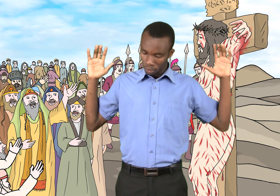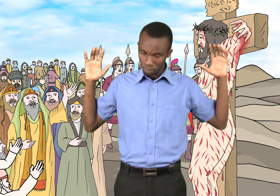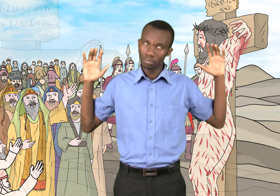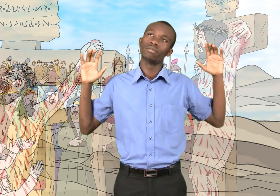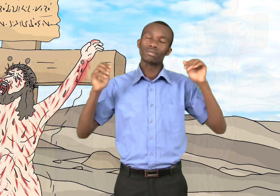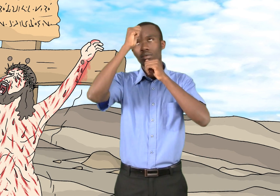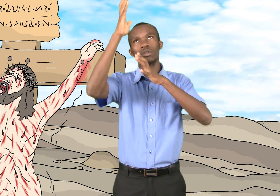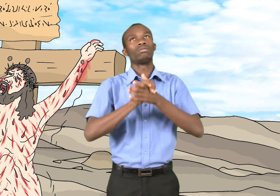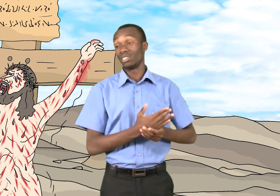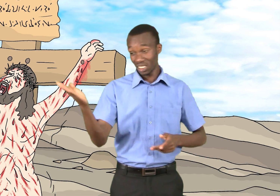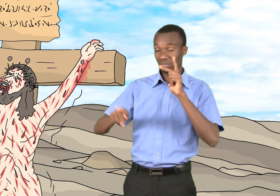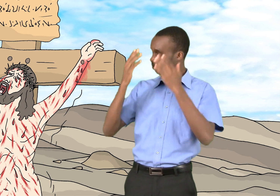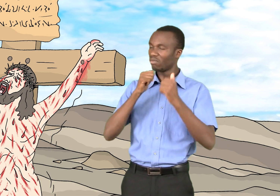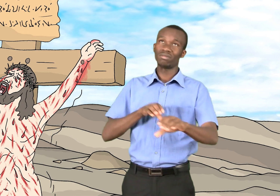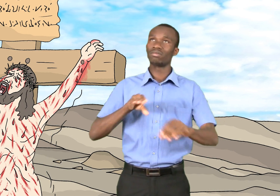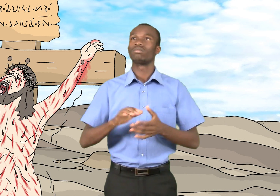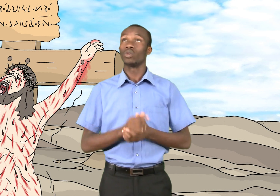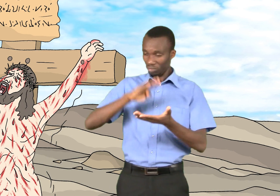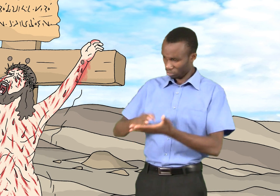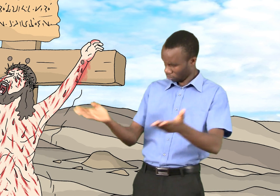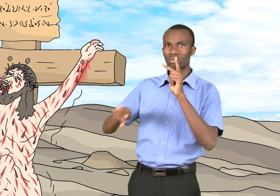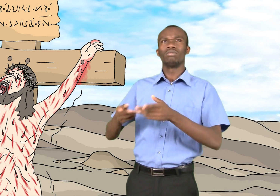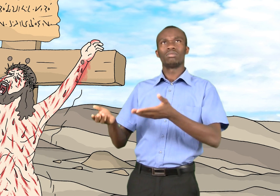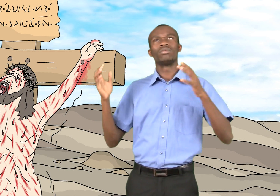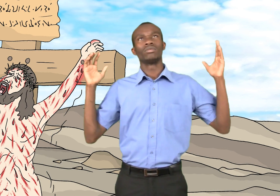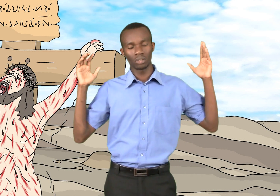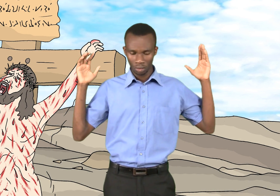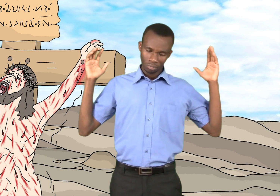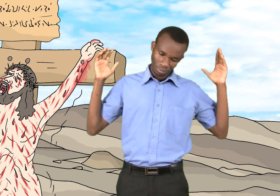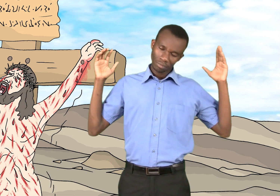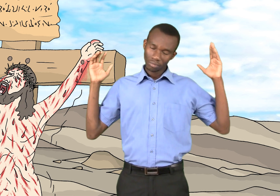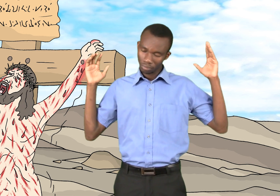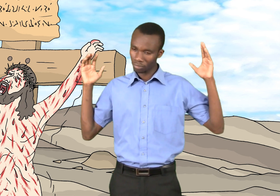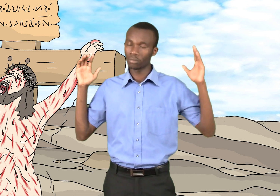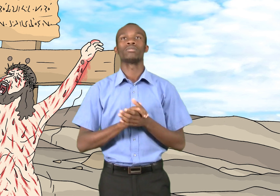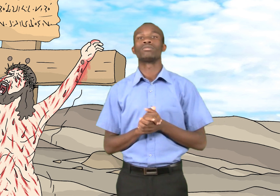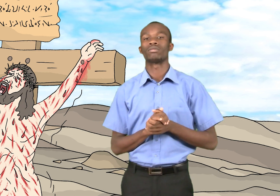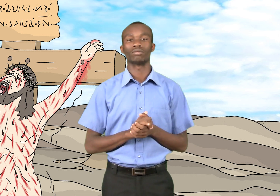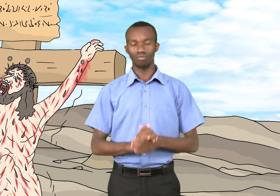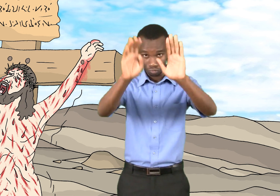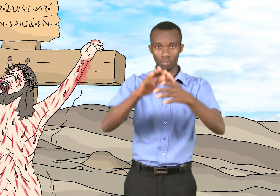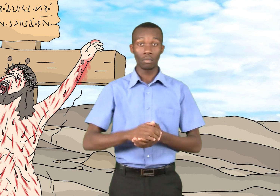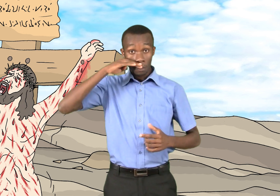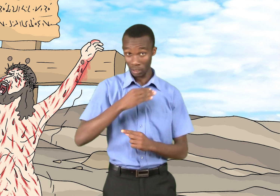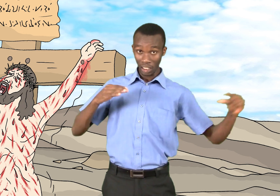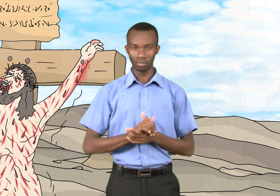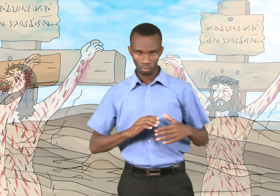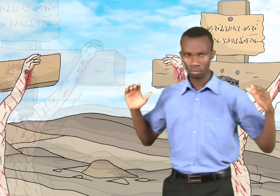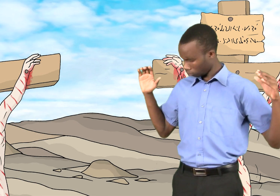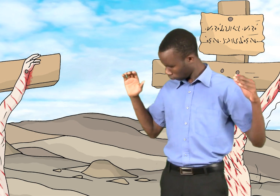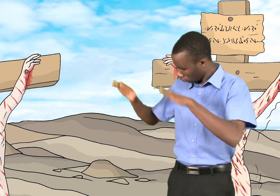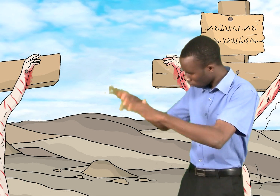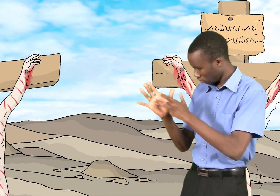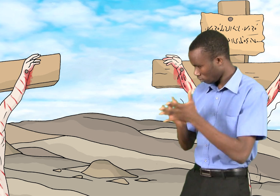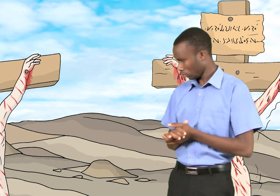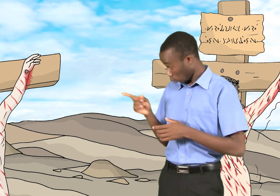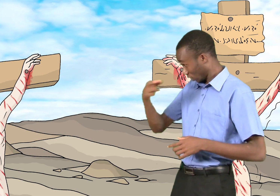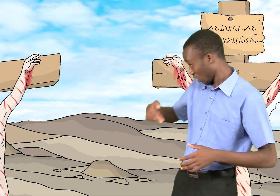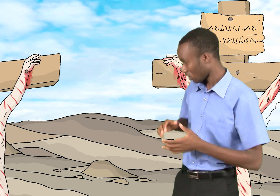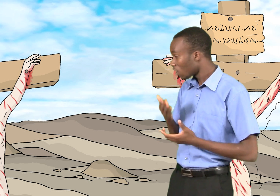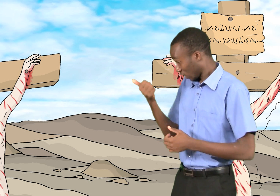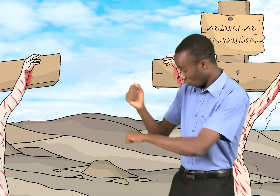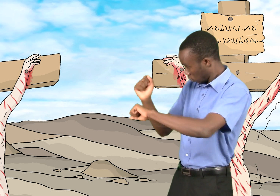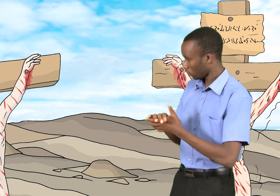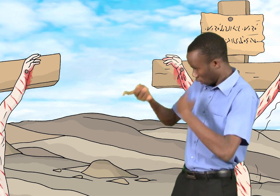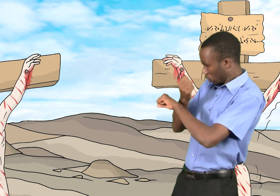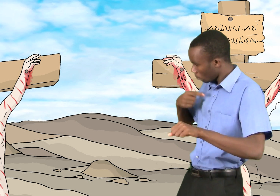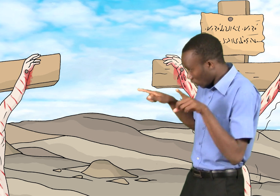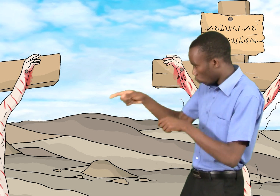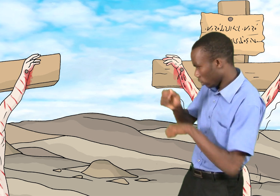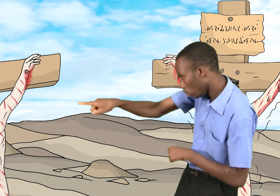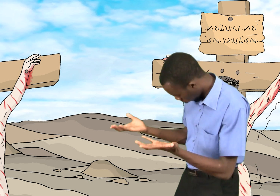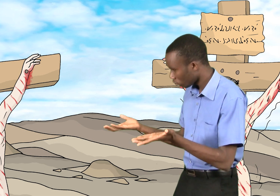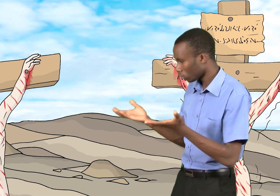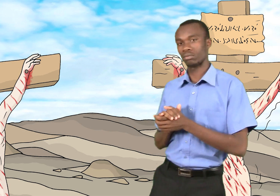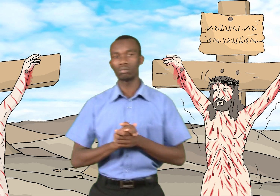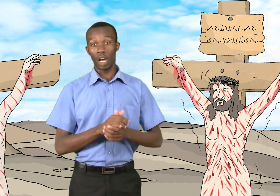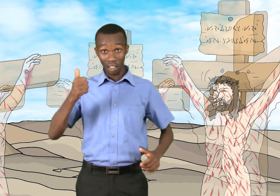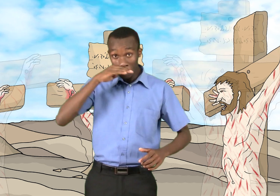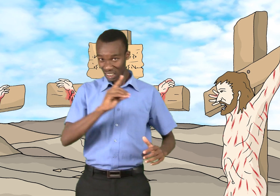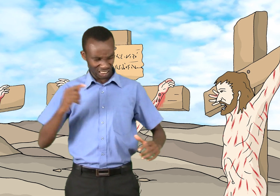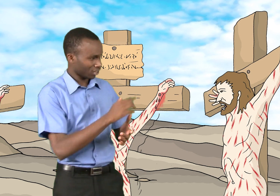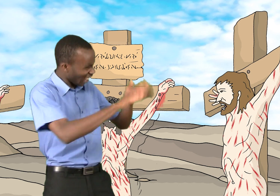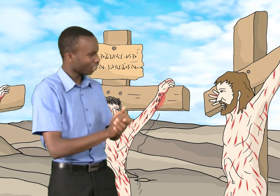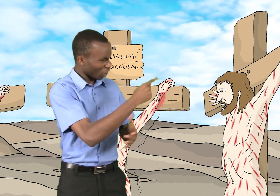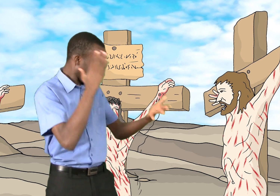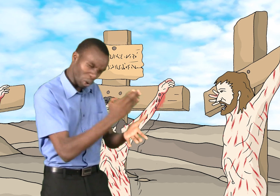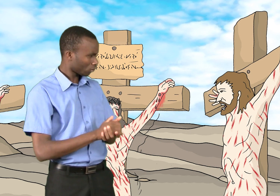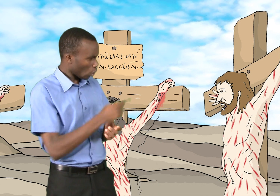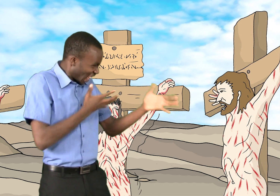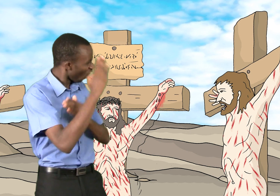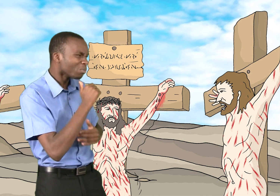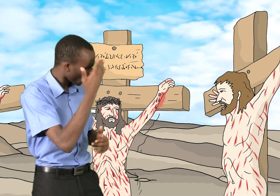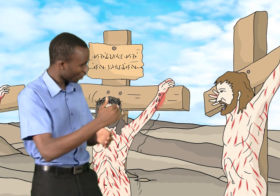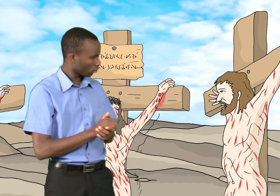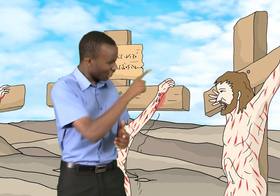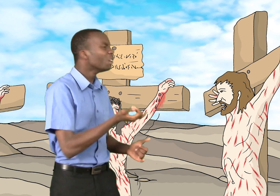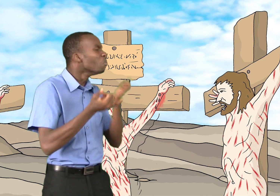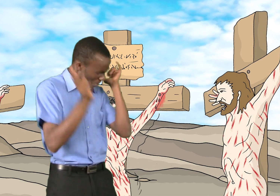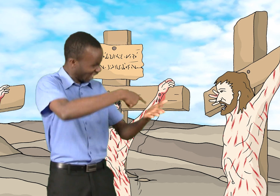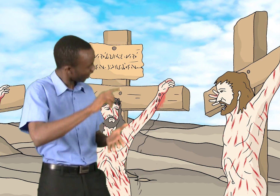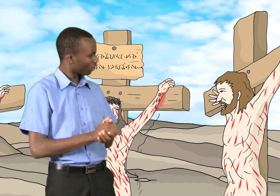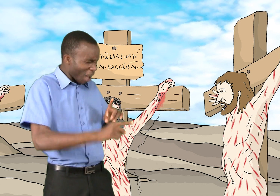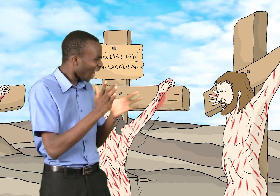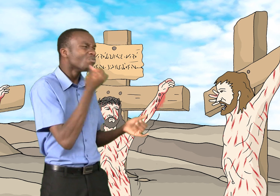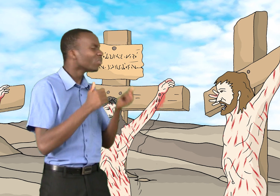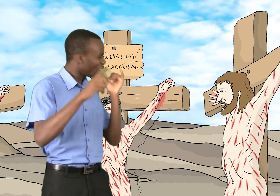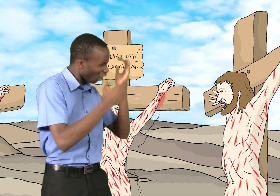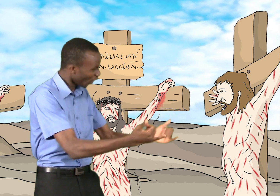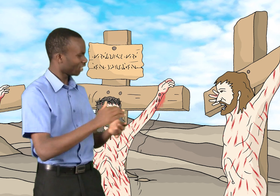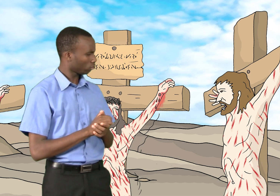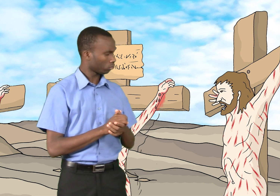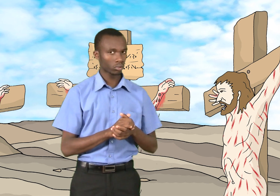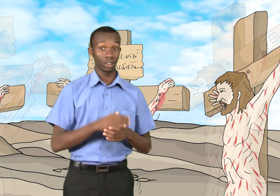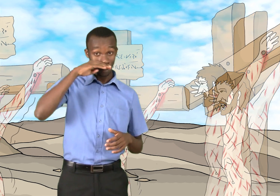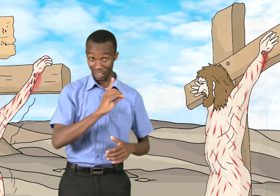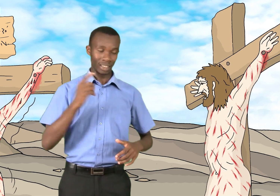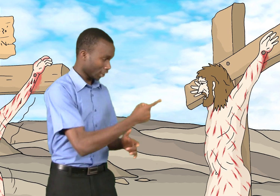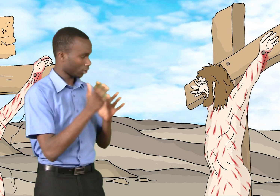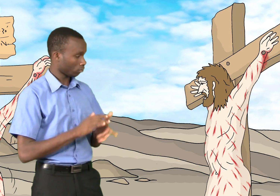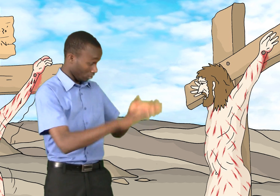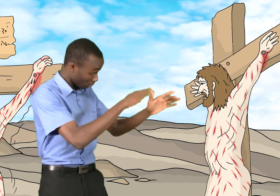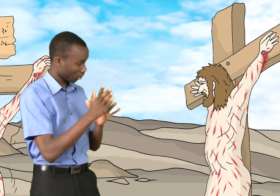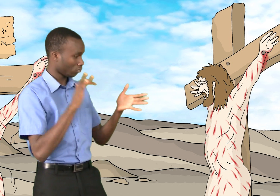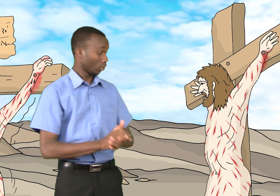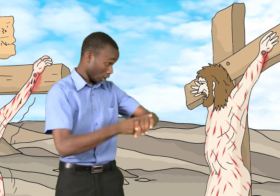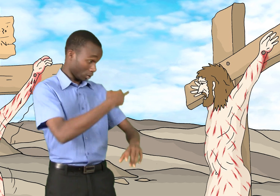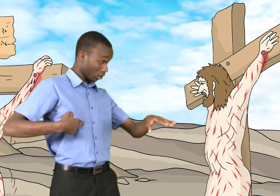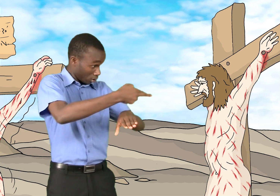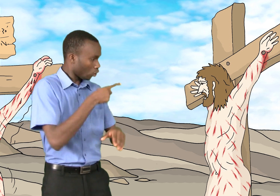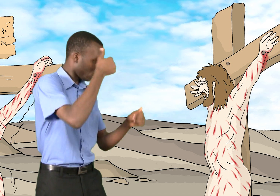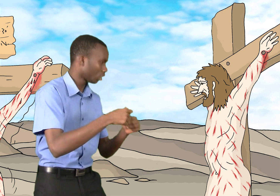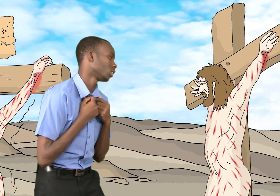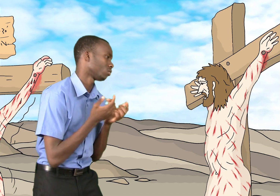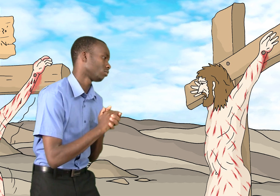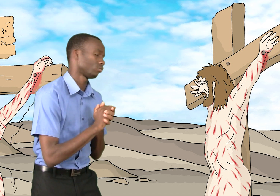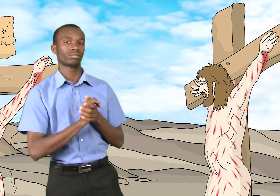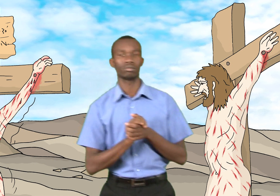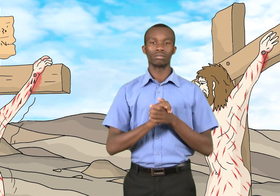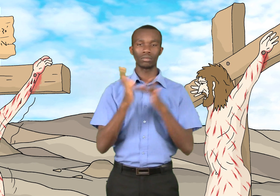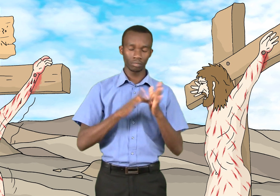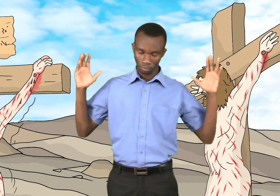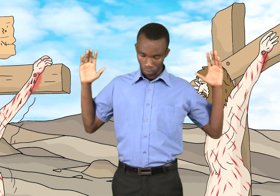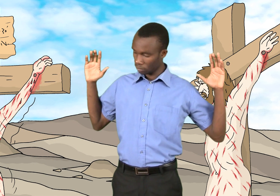About the ninth hour Jesus cried out in a loud voice, “Eli, Eli, lema sabachthani?”